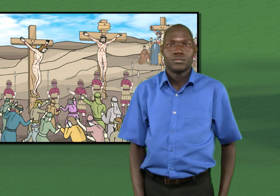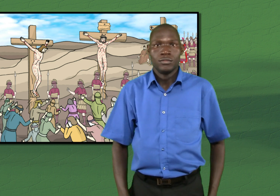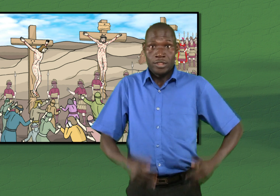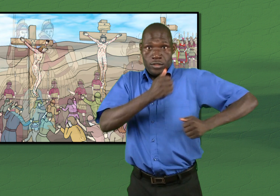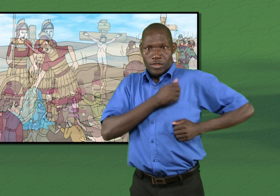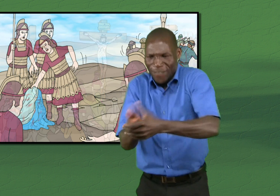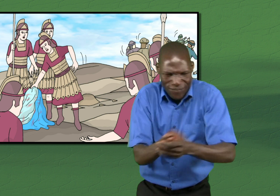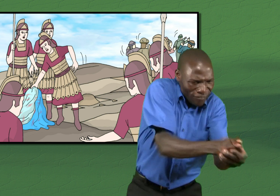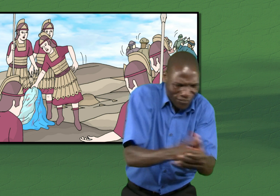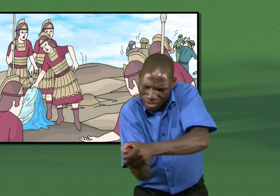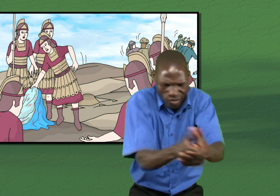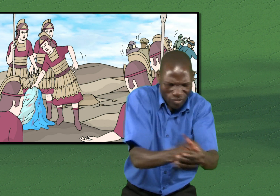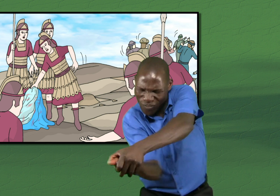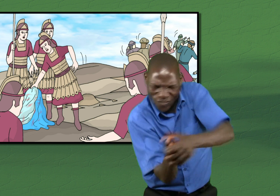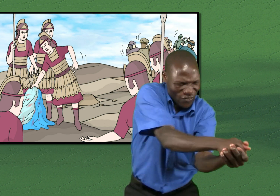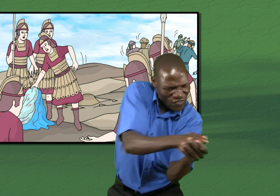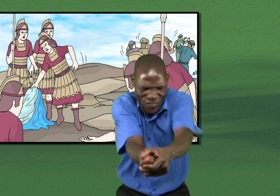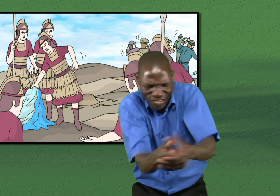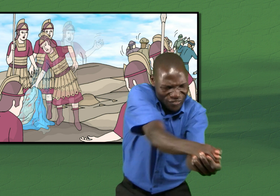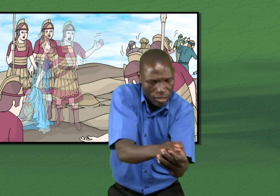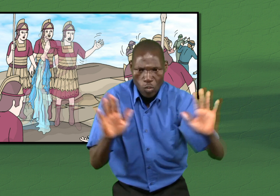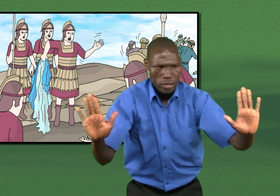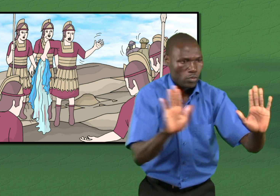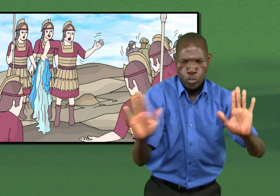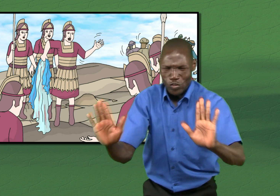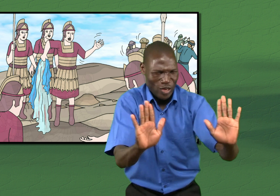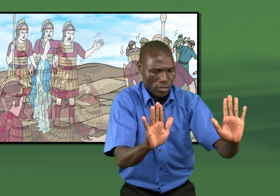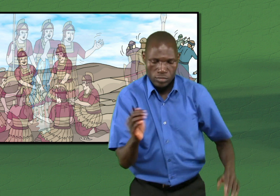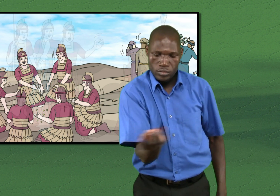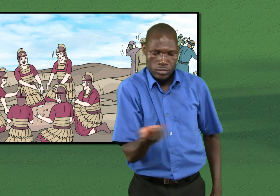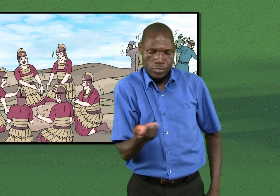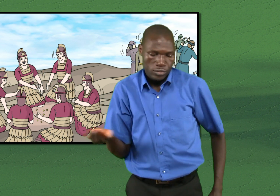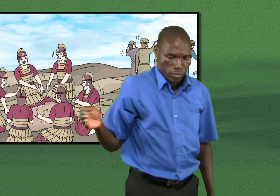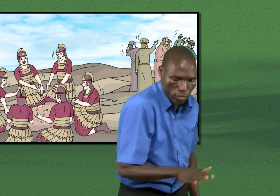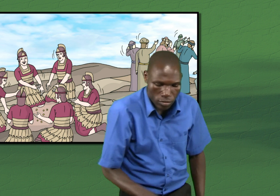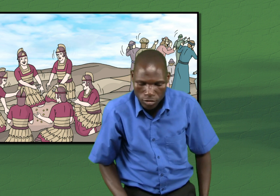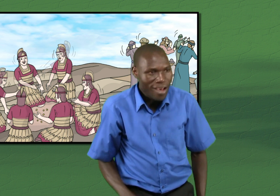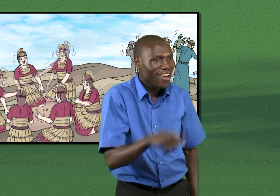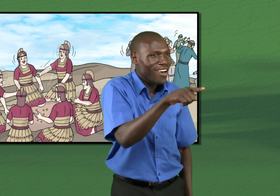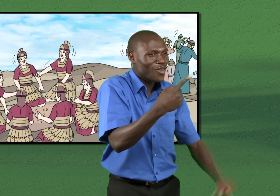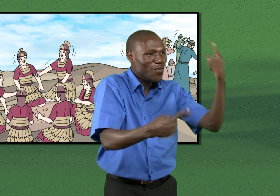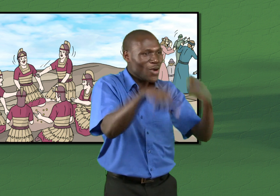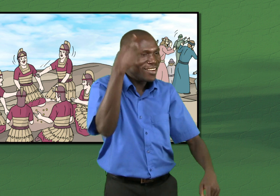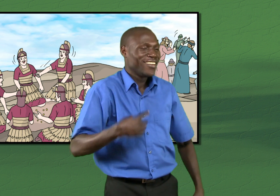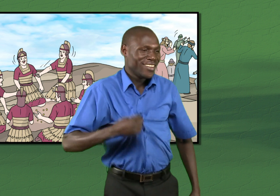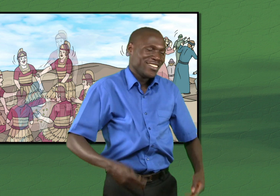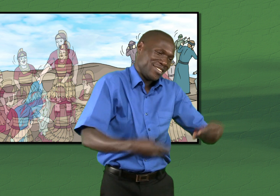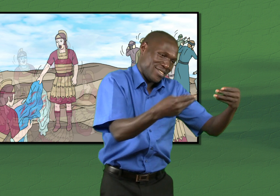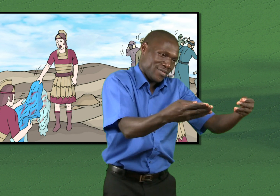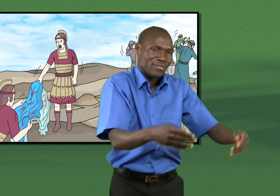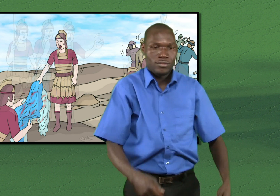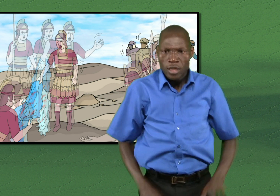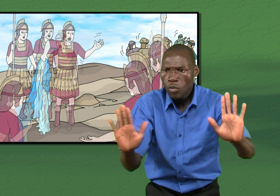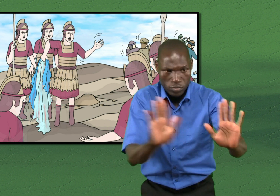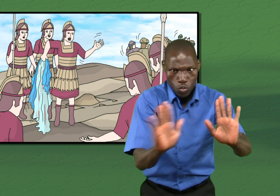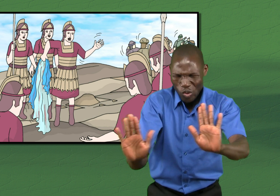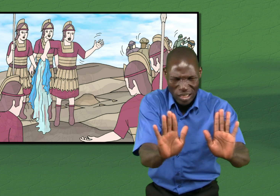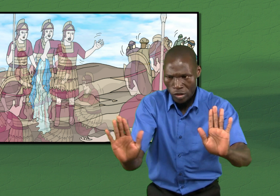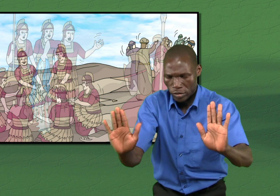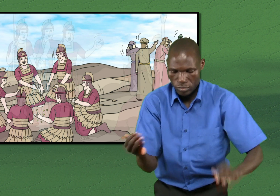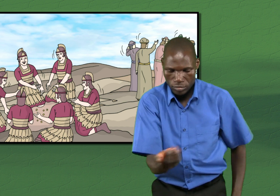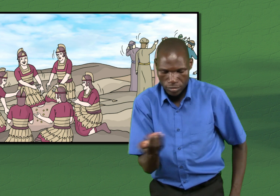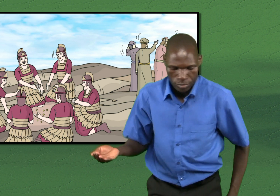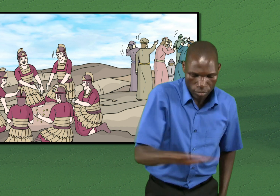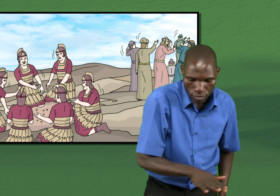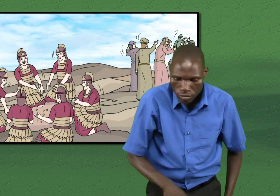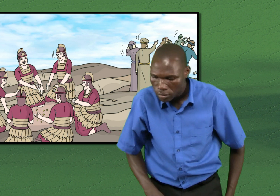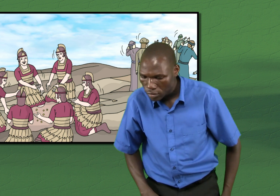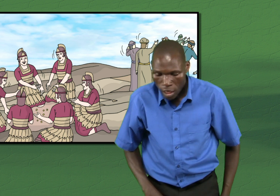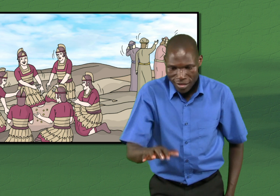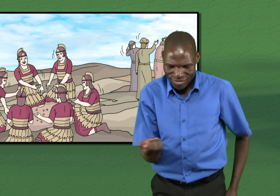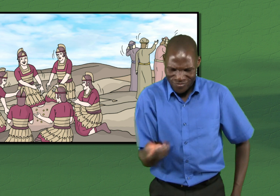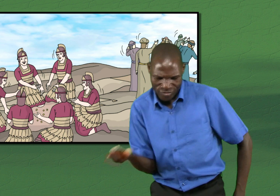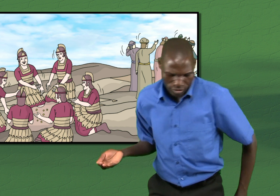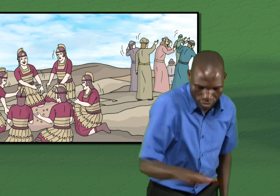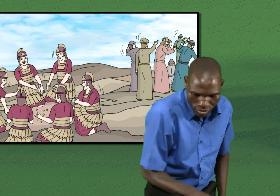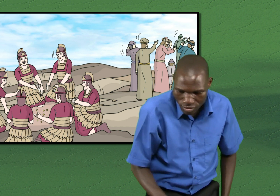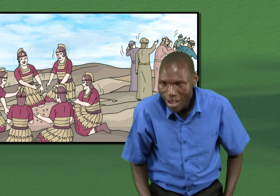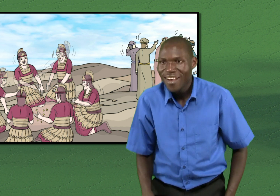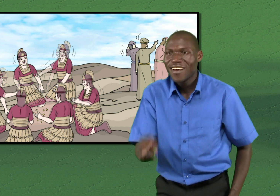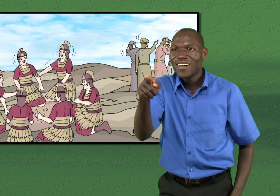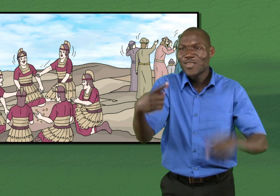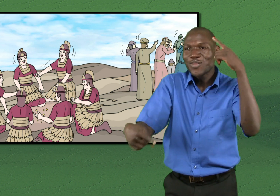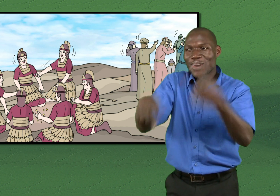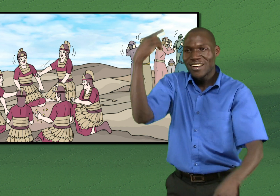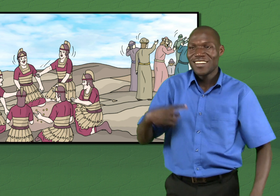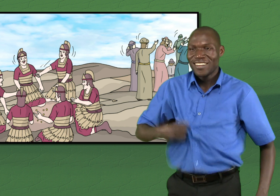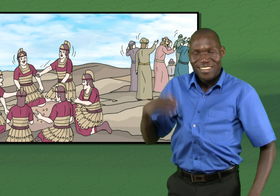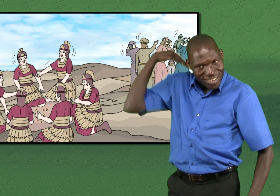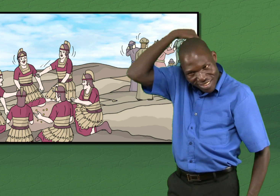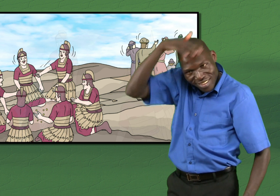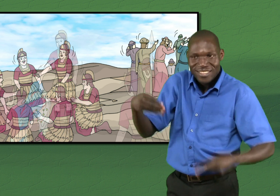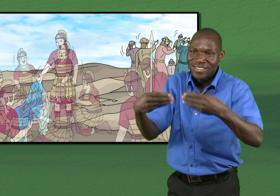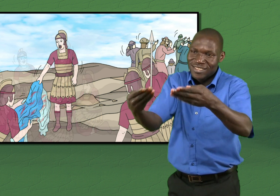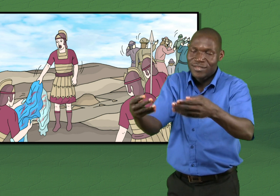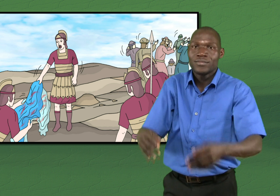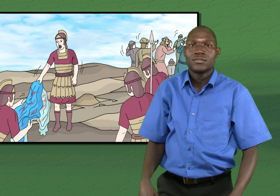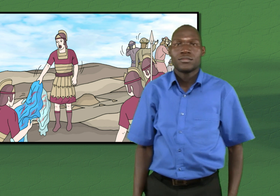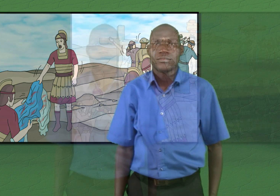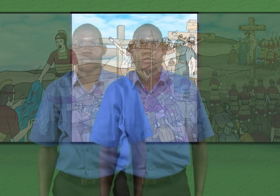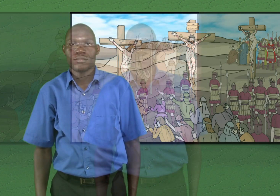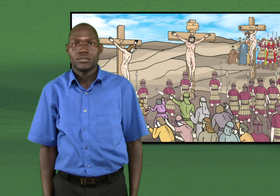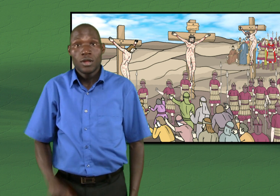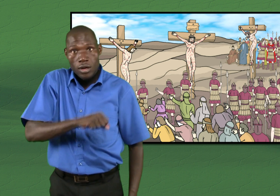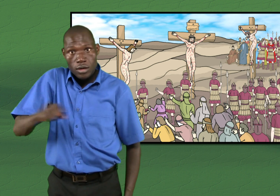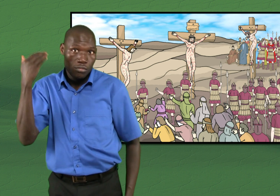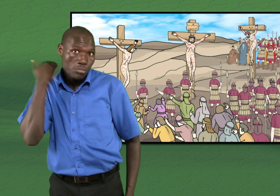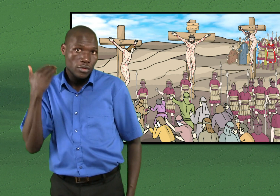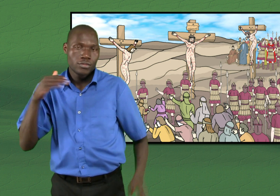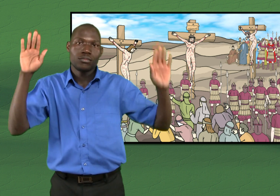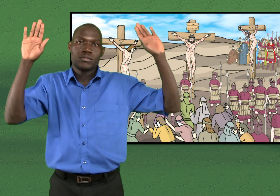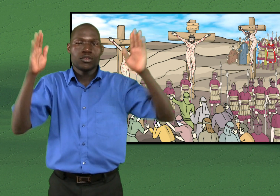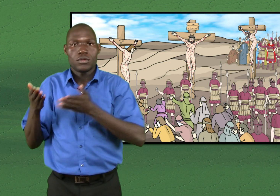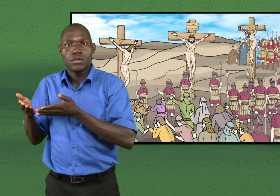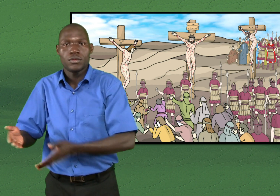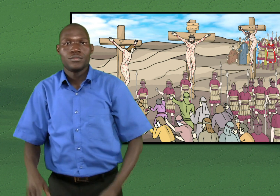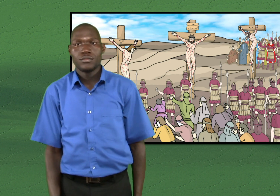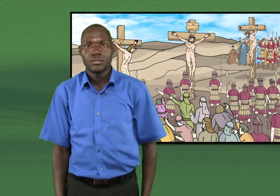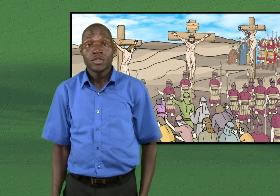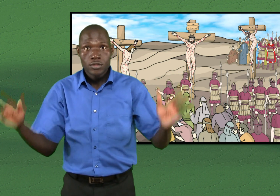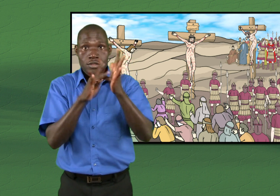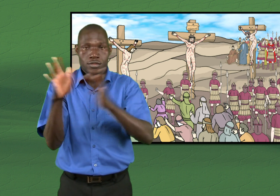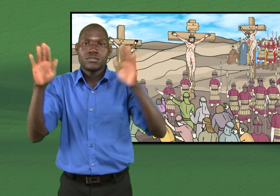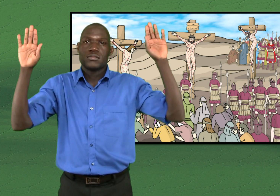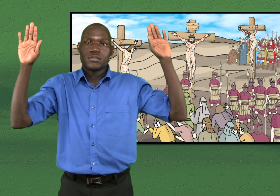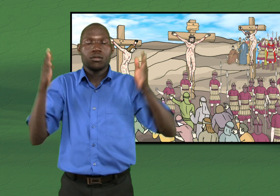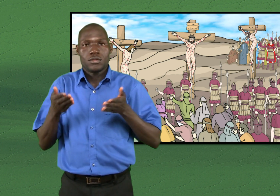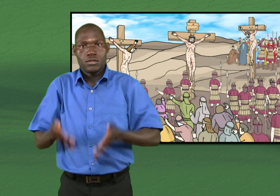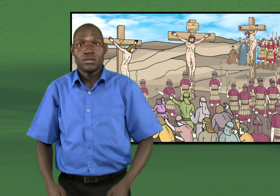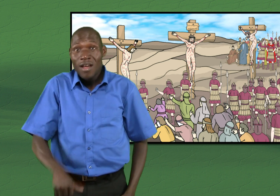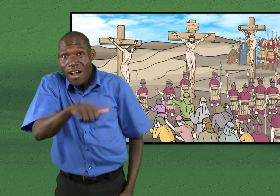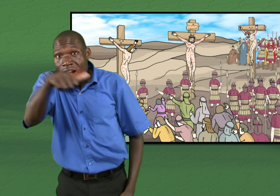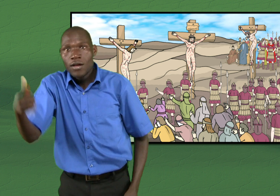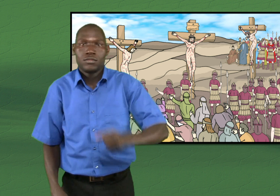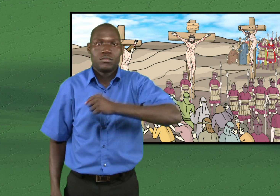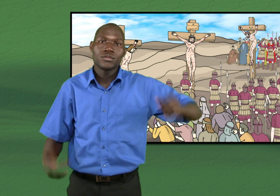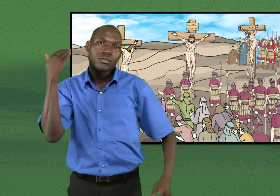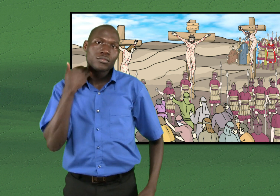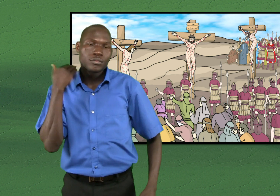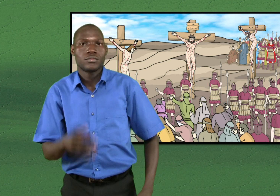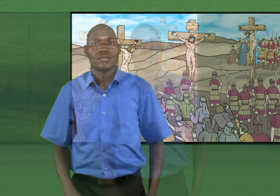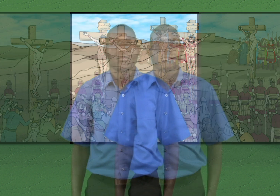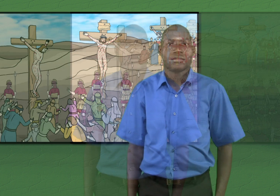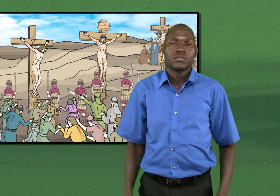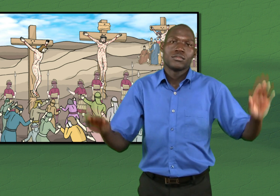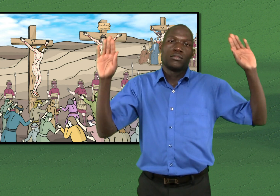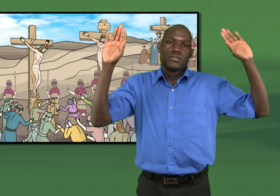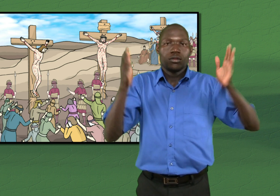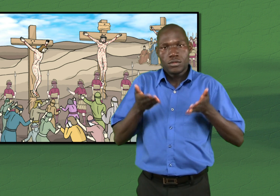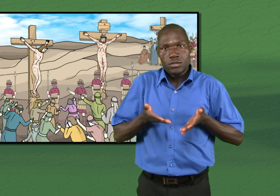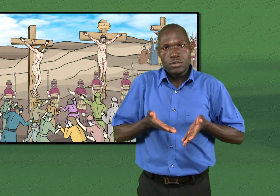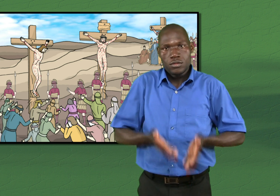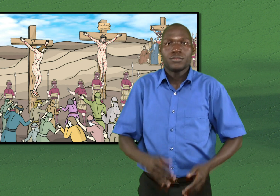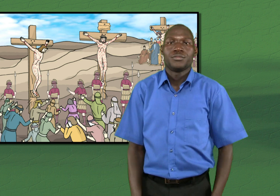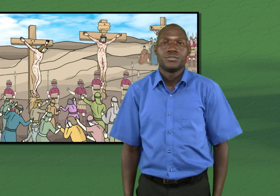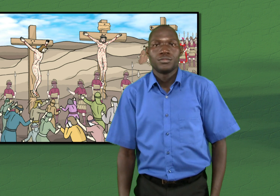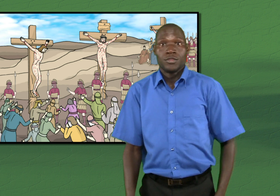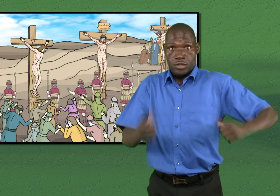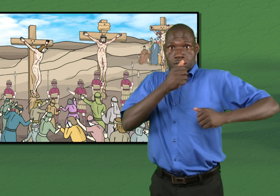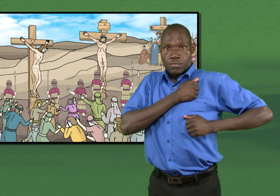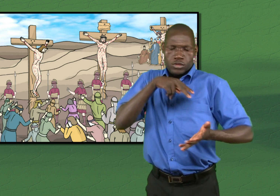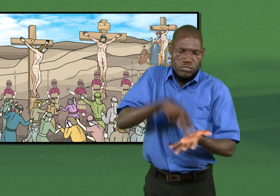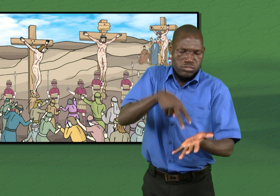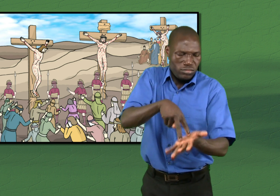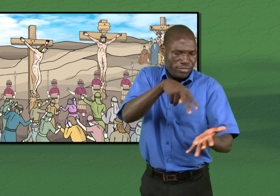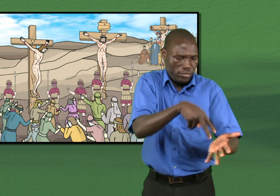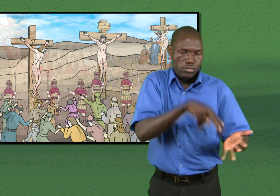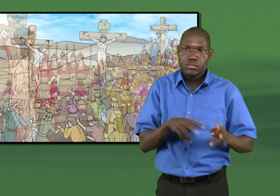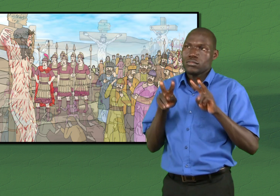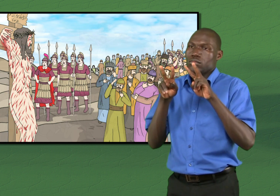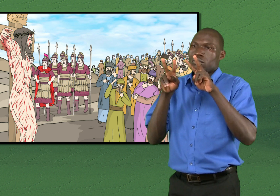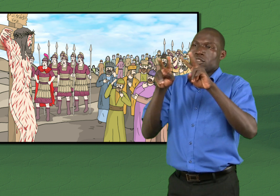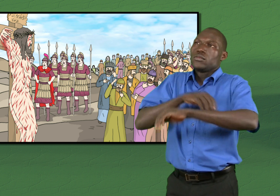Two robbers were crucified with Him, one on His right hand and the other on His left.